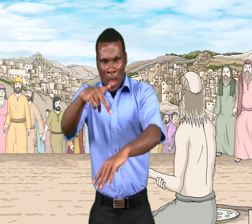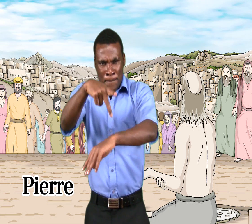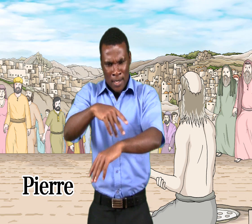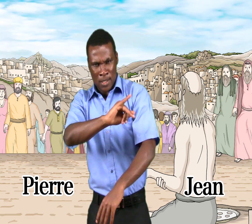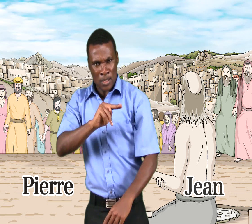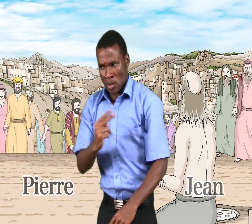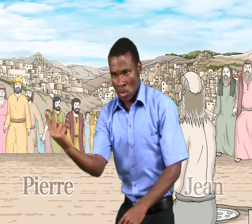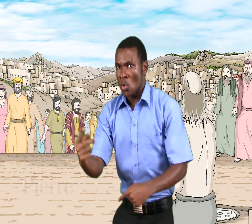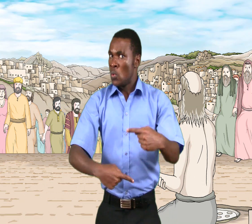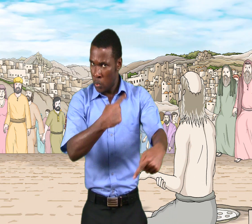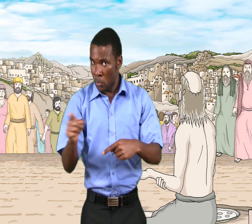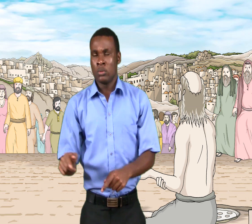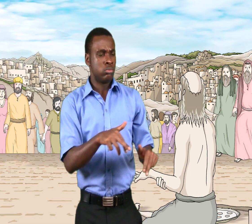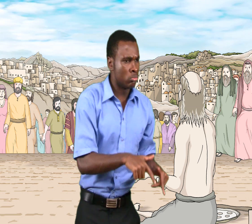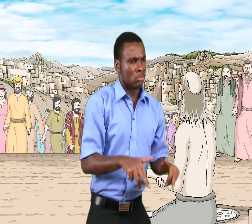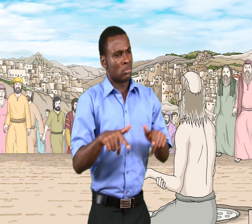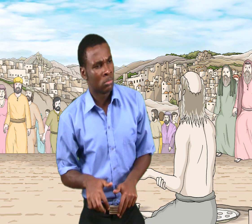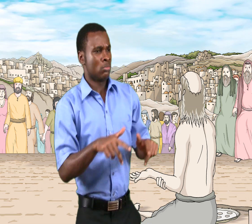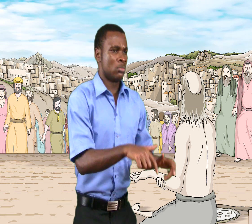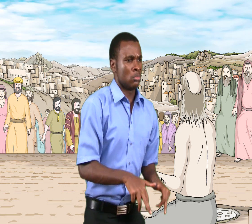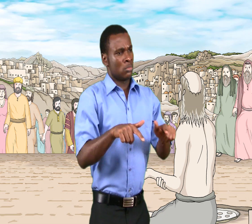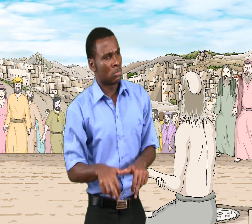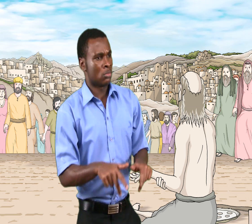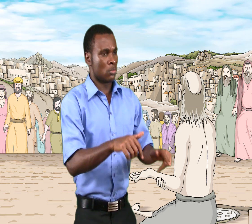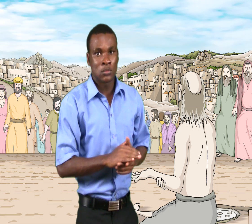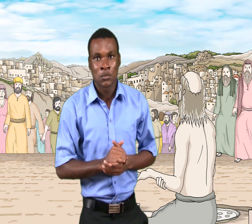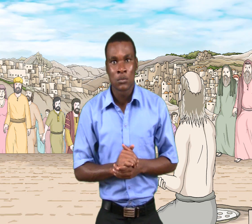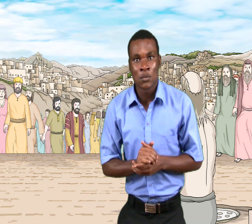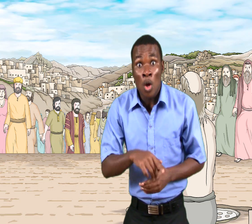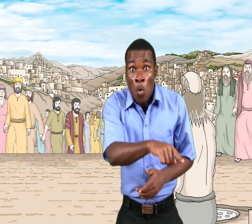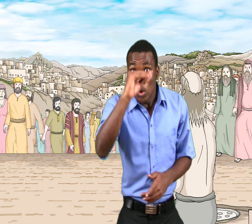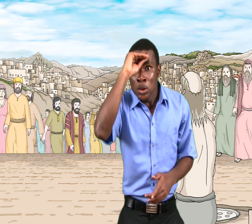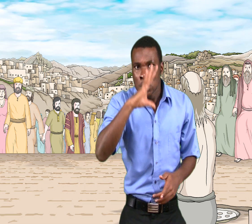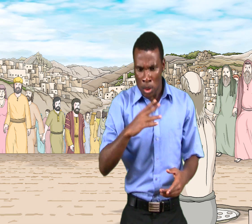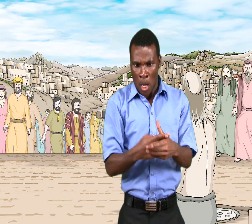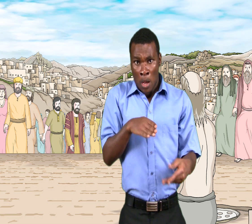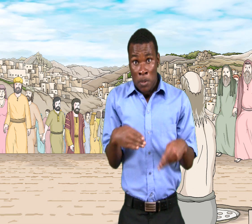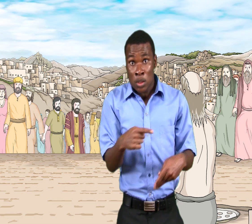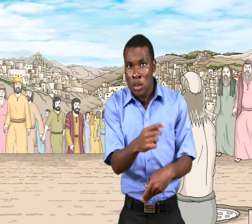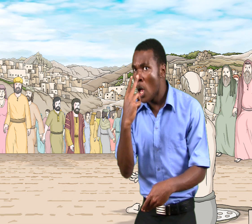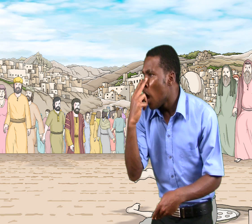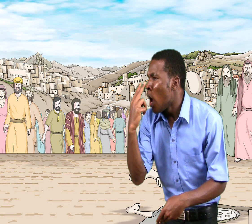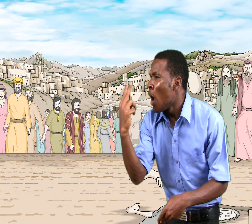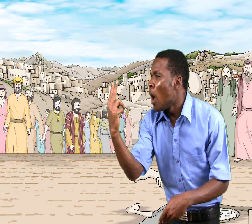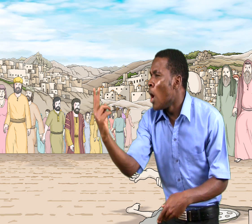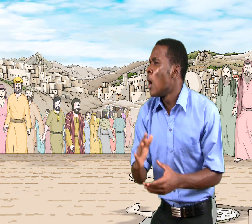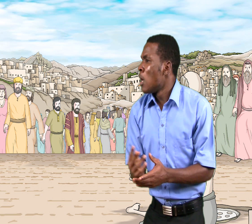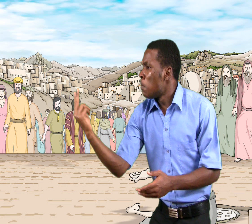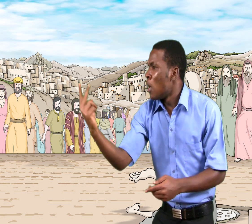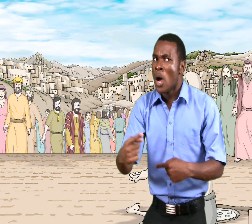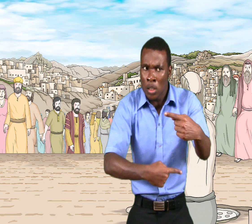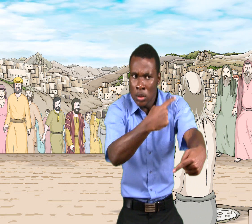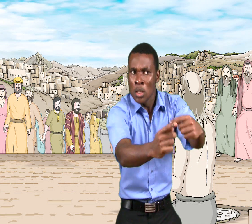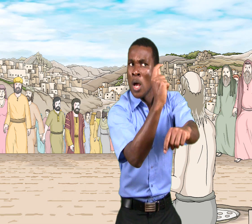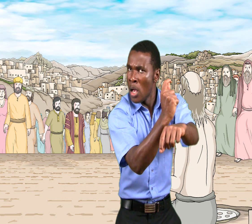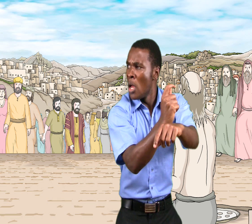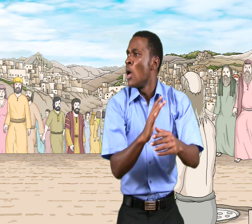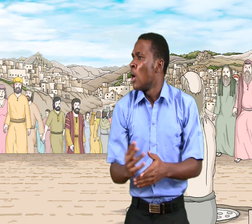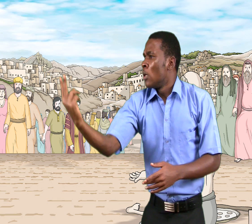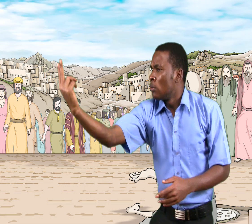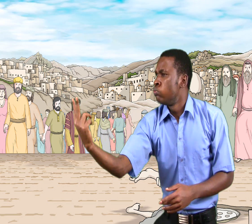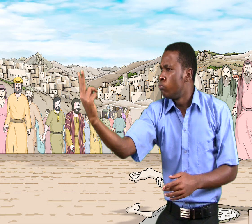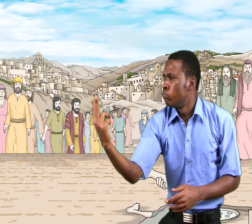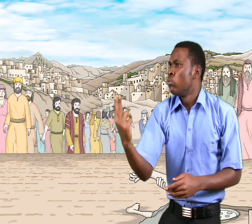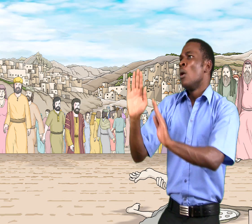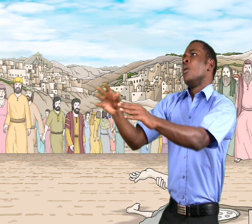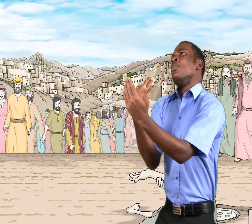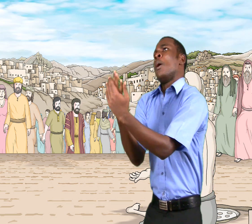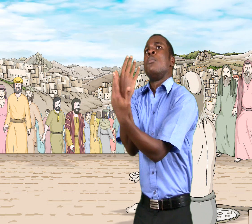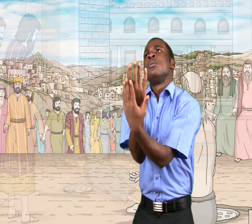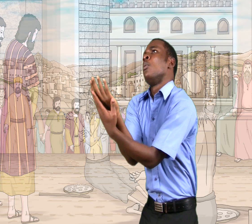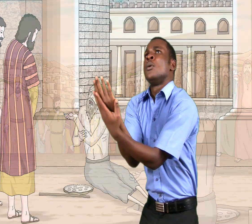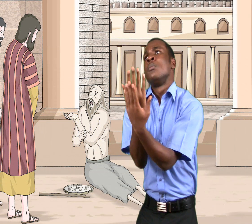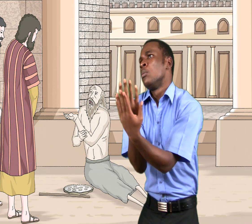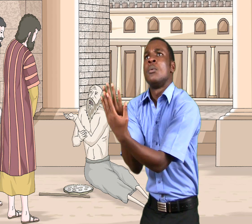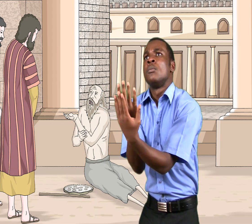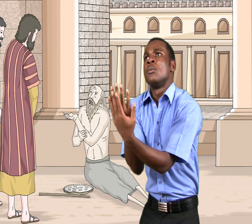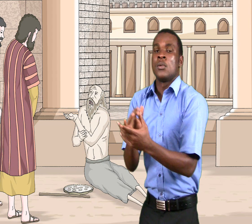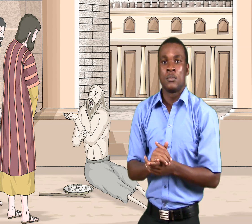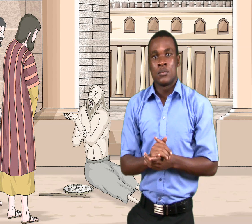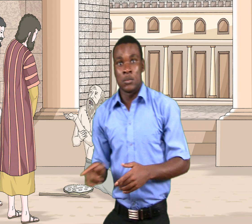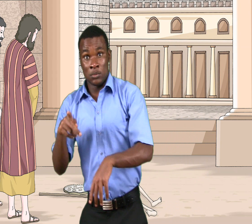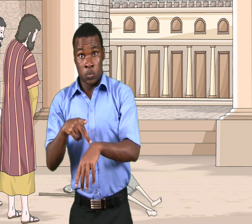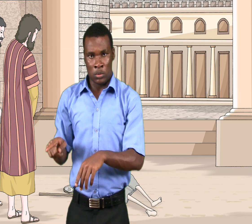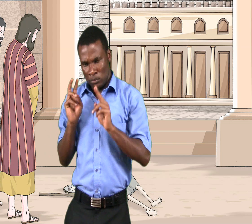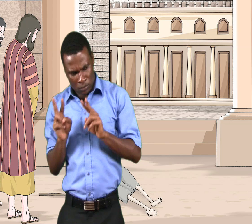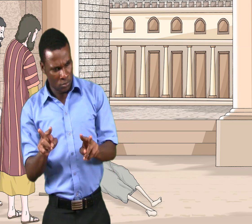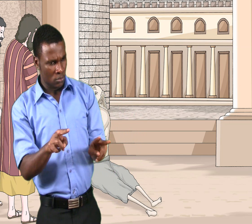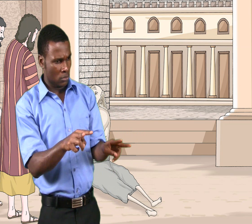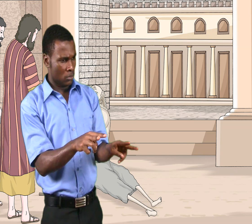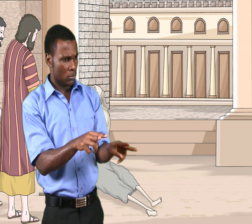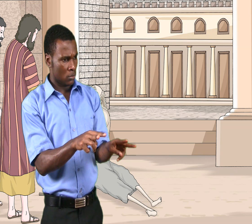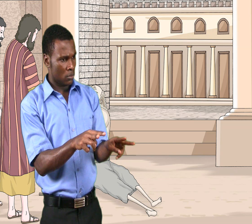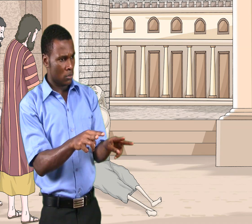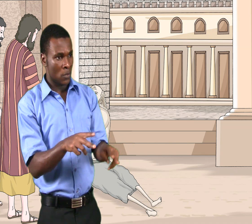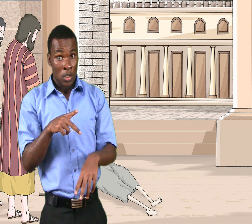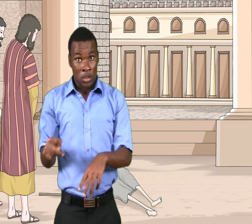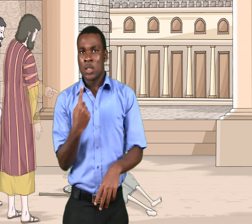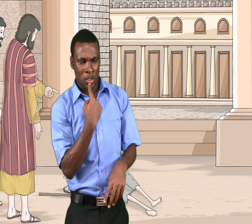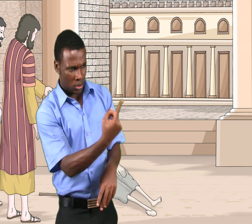Peter looked directly at him, as did John. “Look at us!”